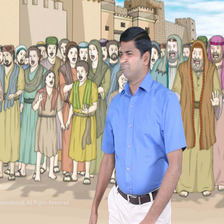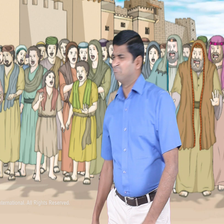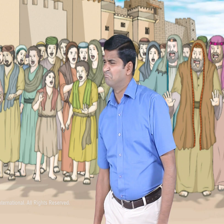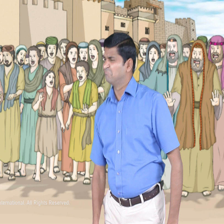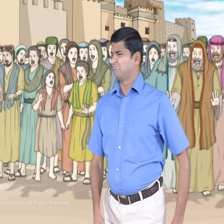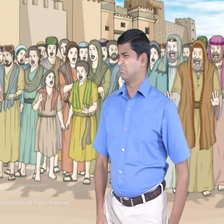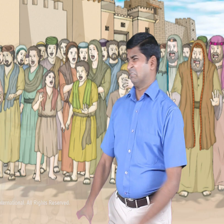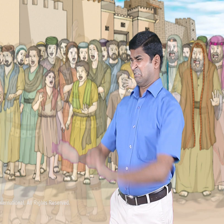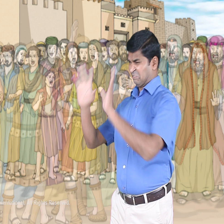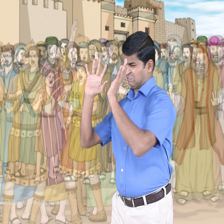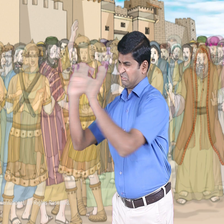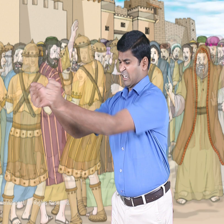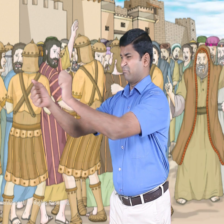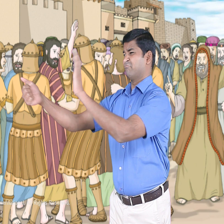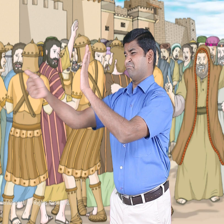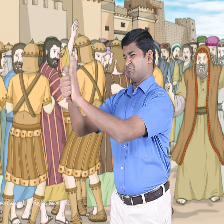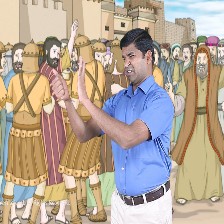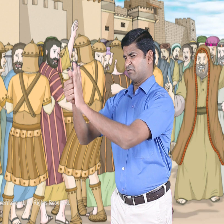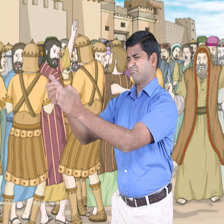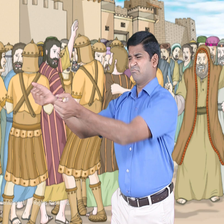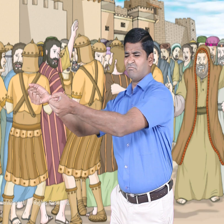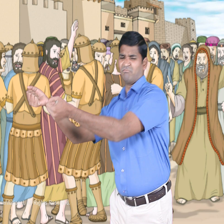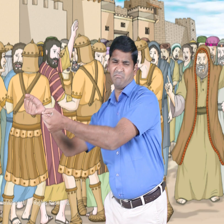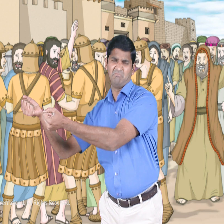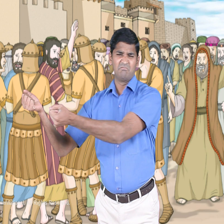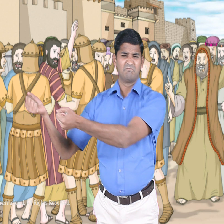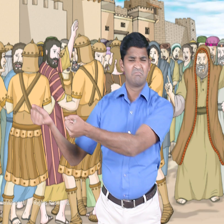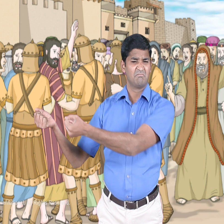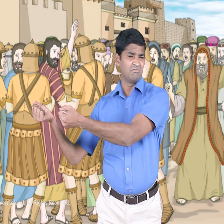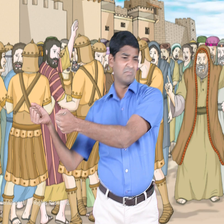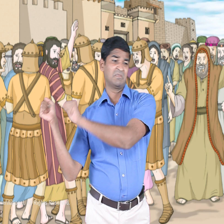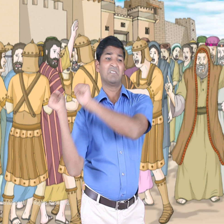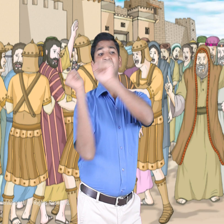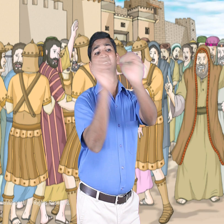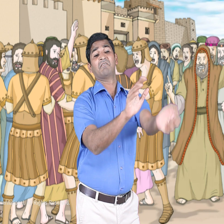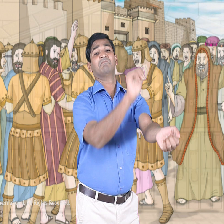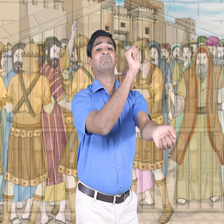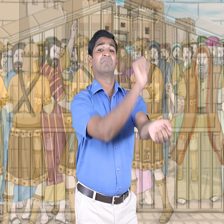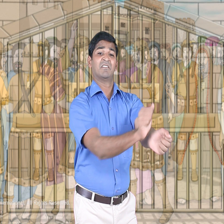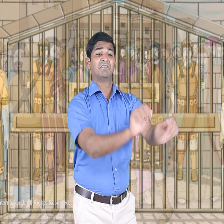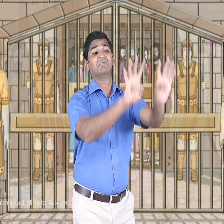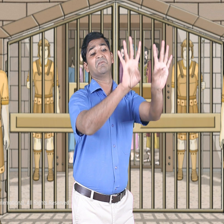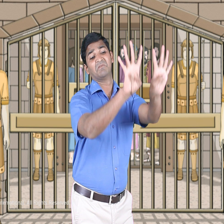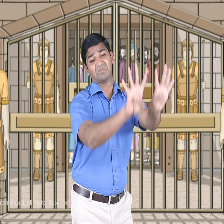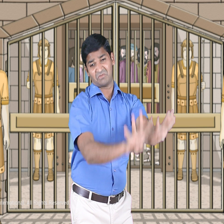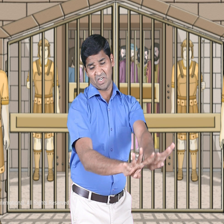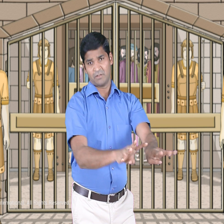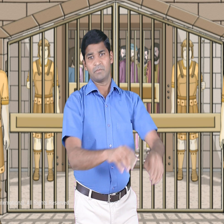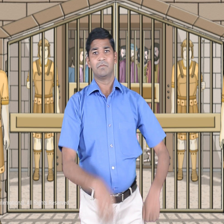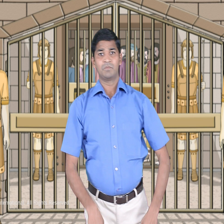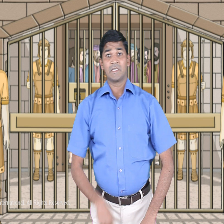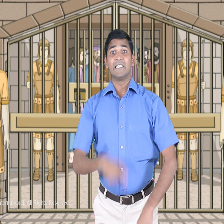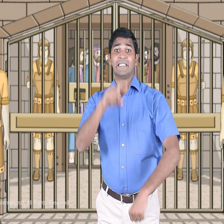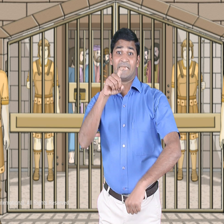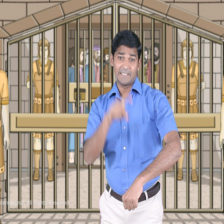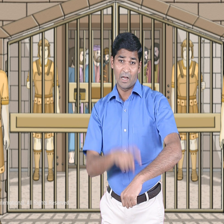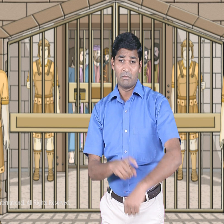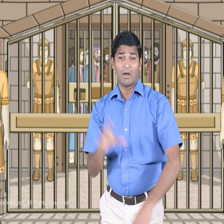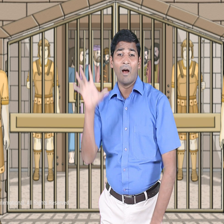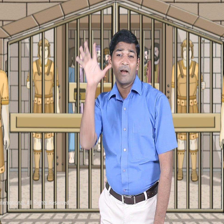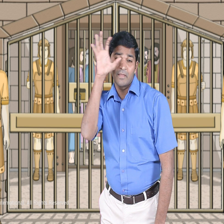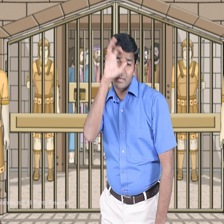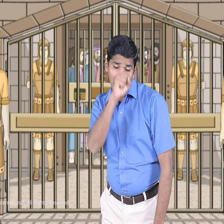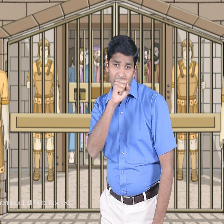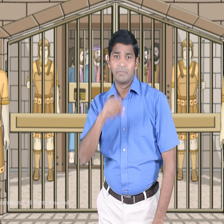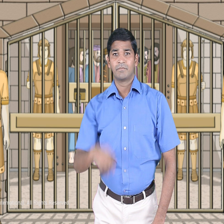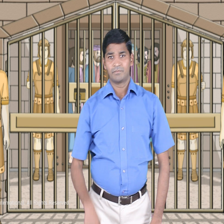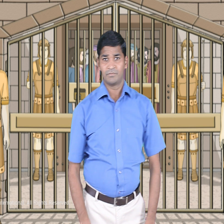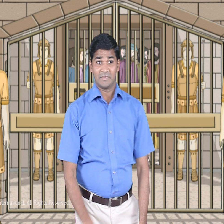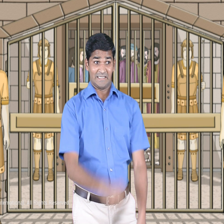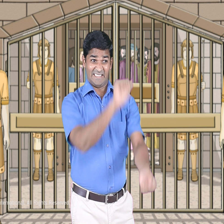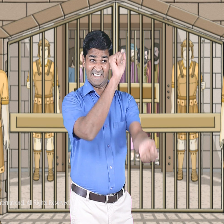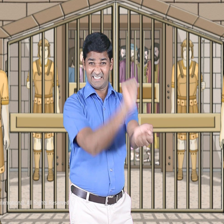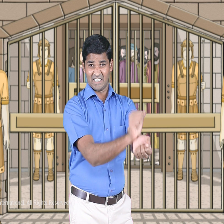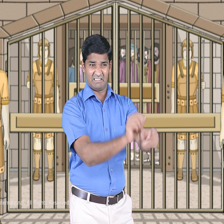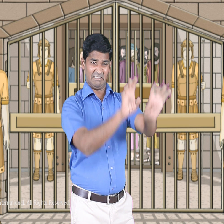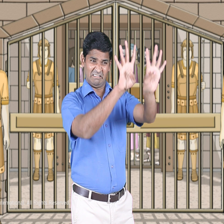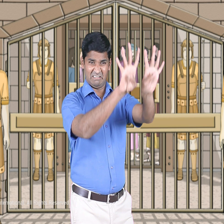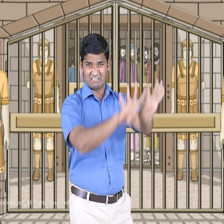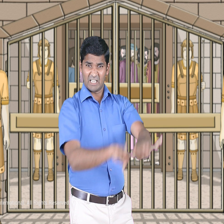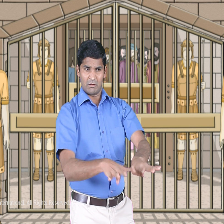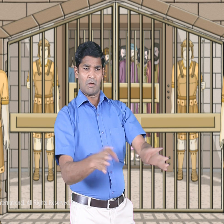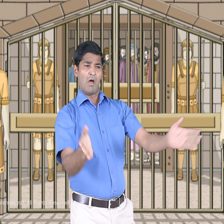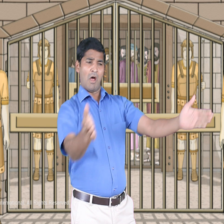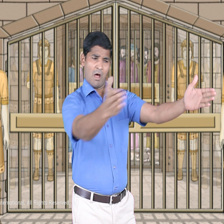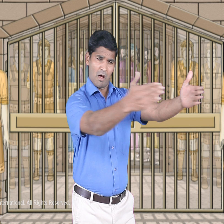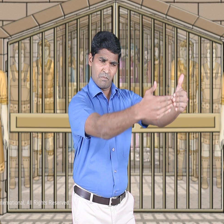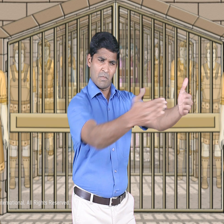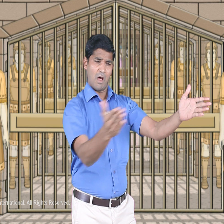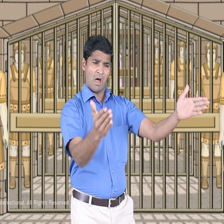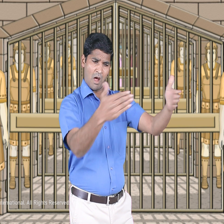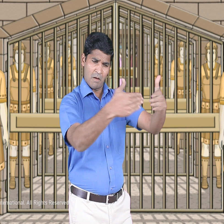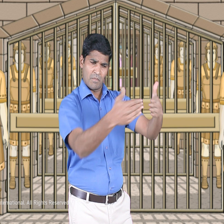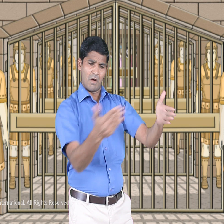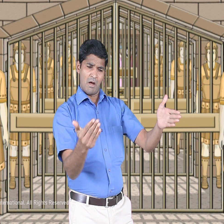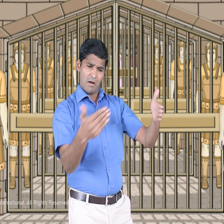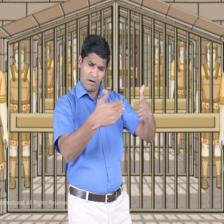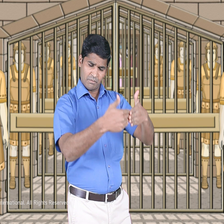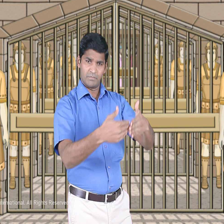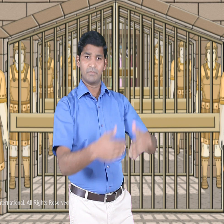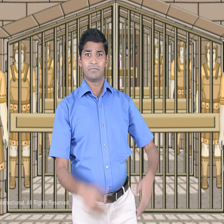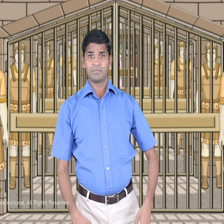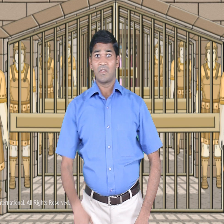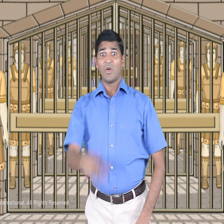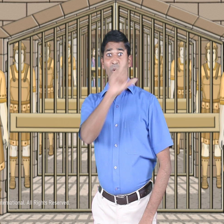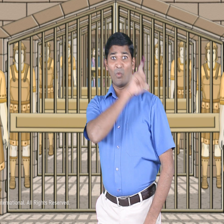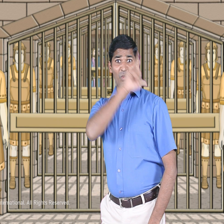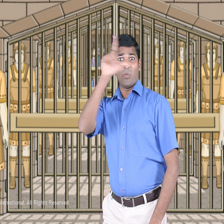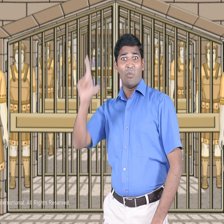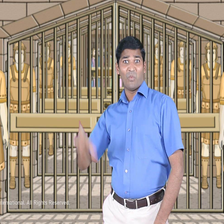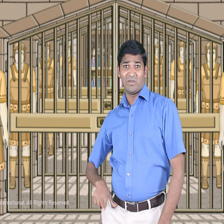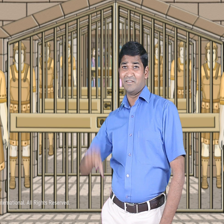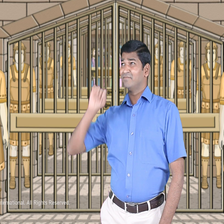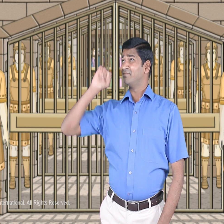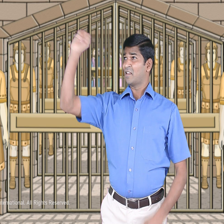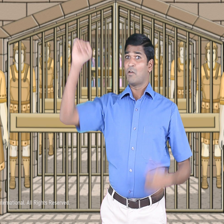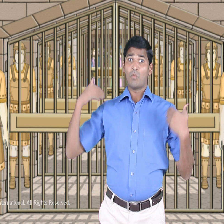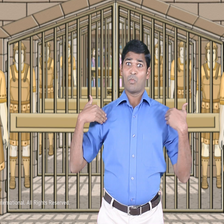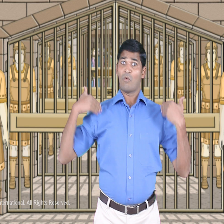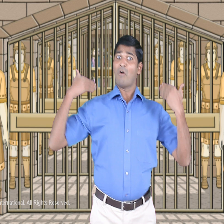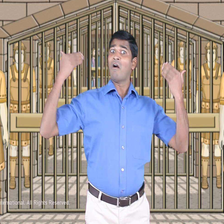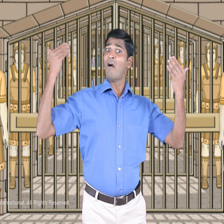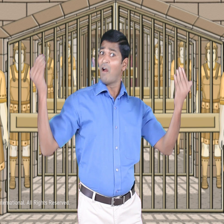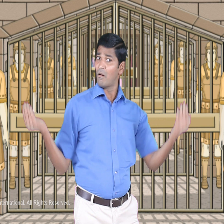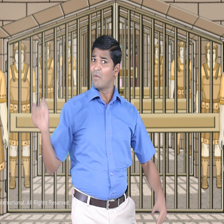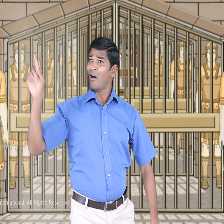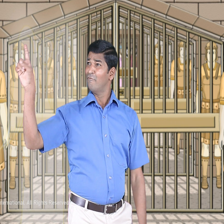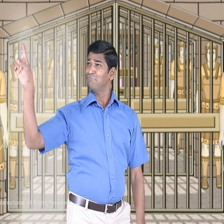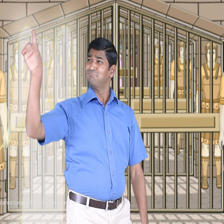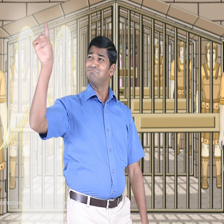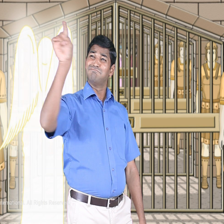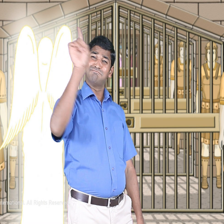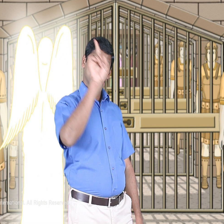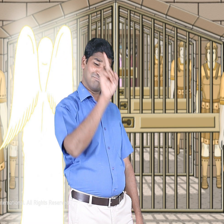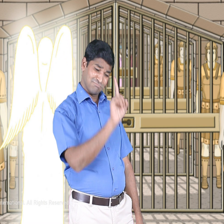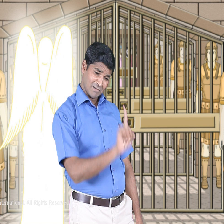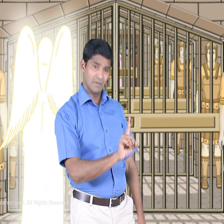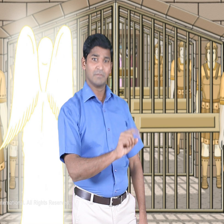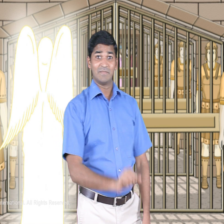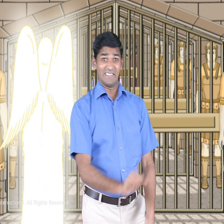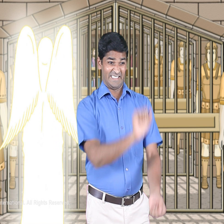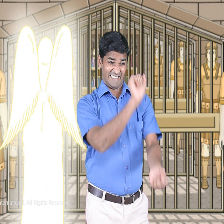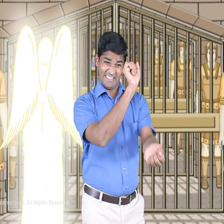They went out and arrested the apostles and put them in the public jail.